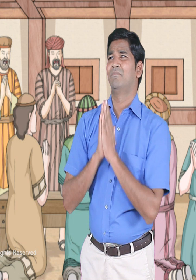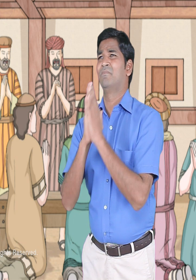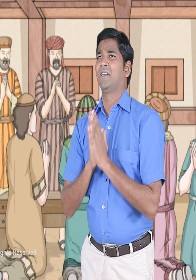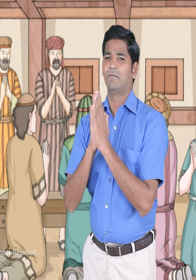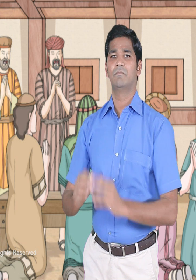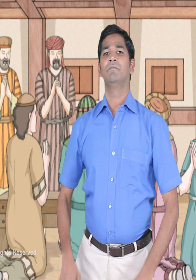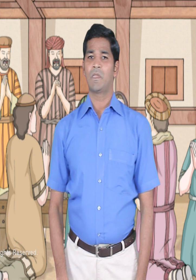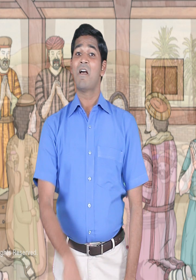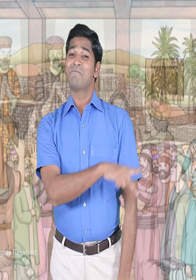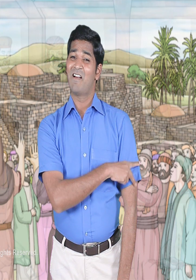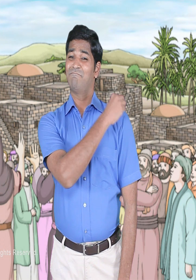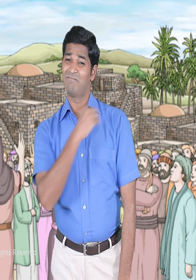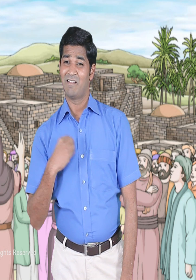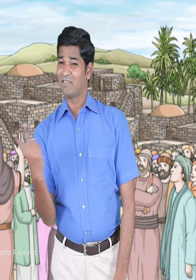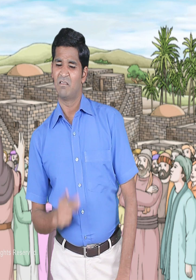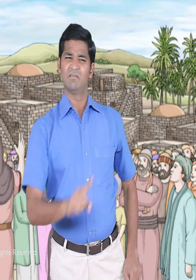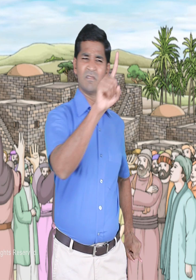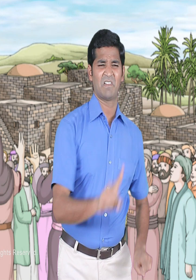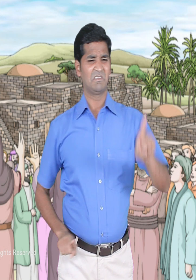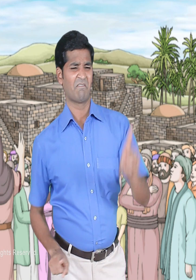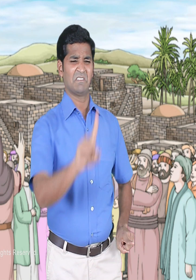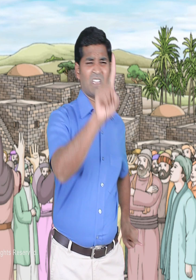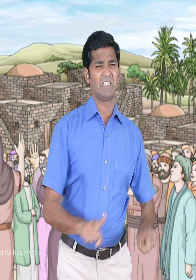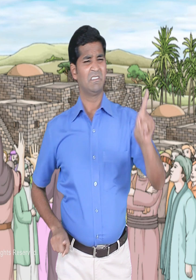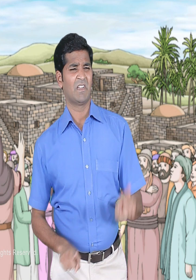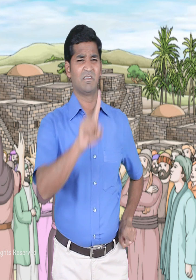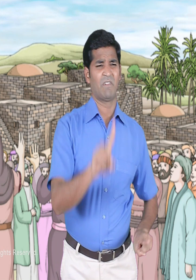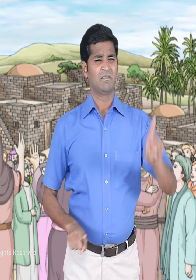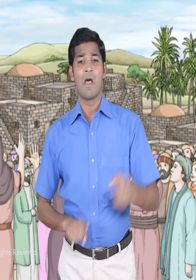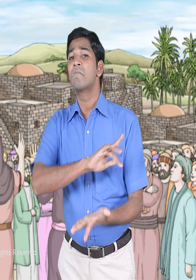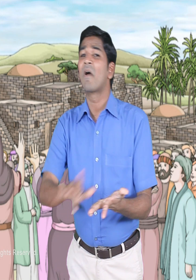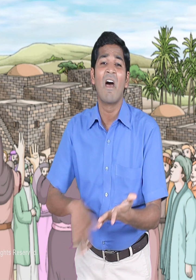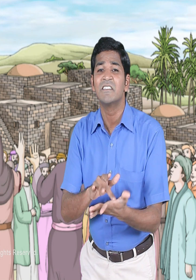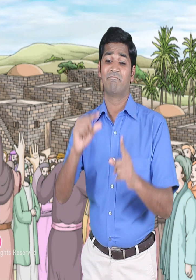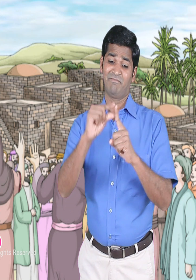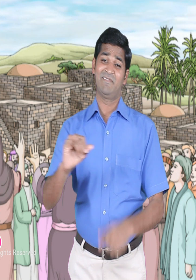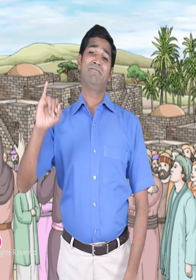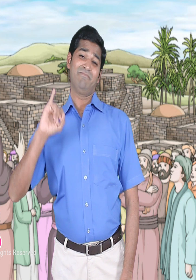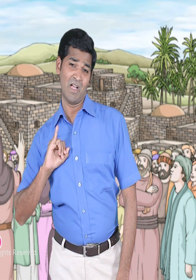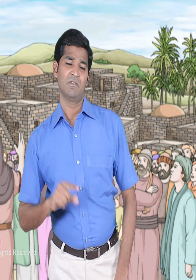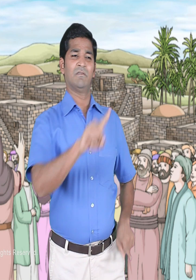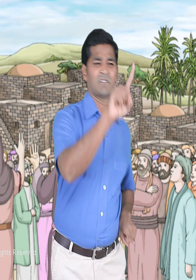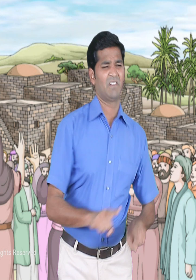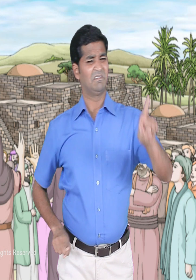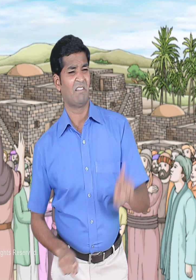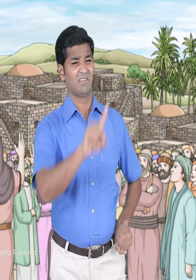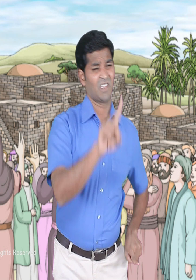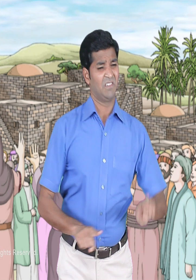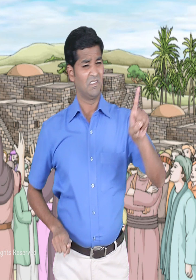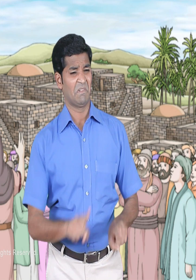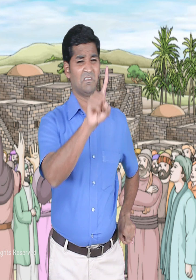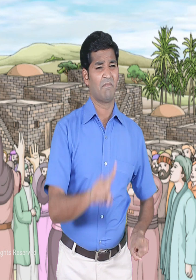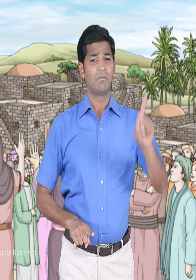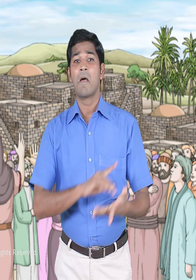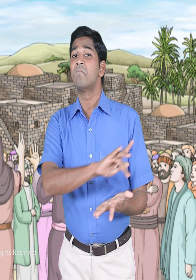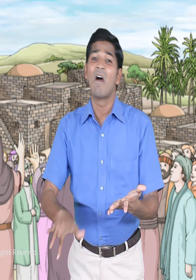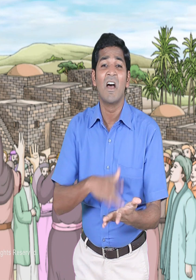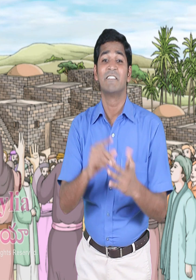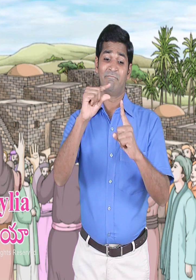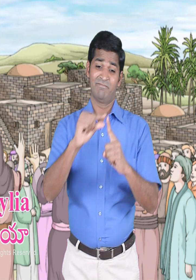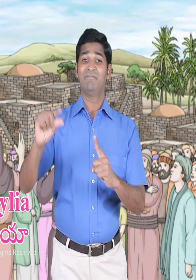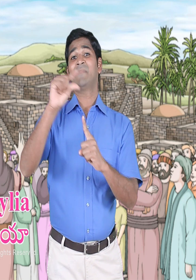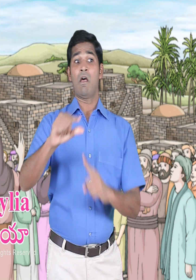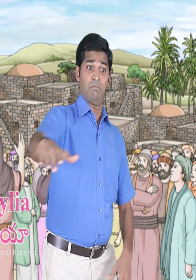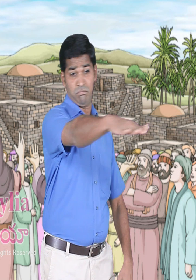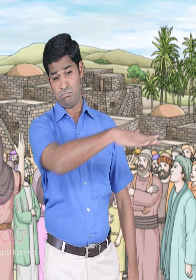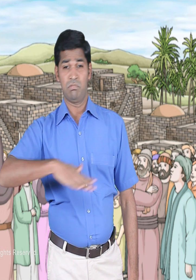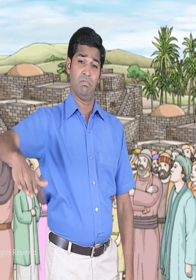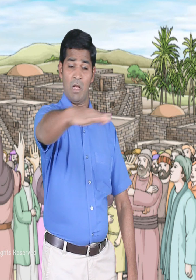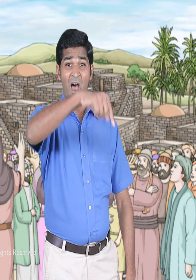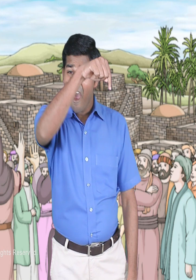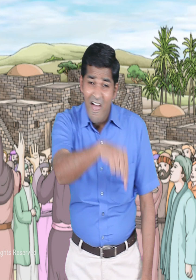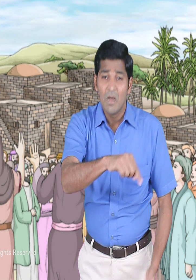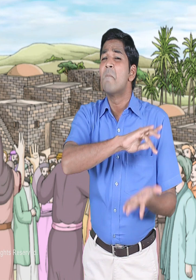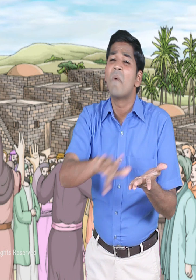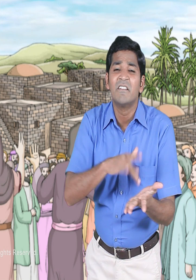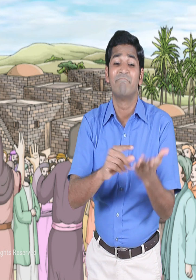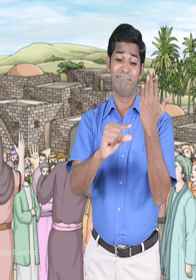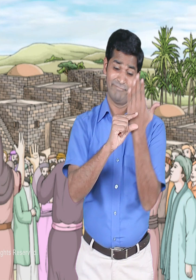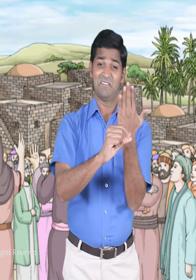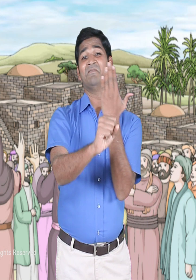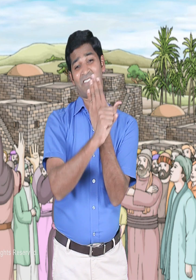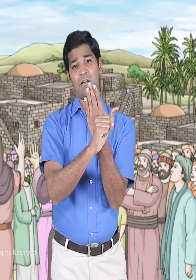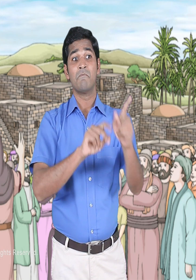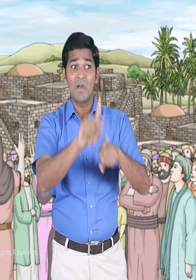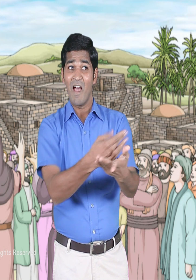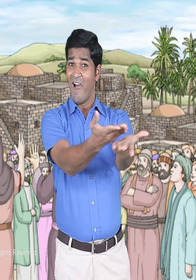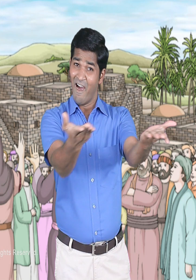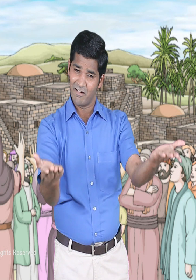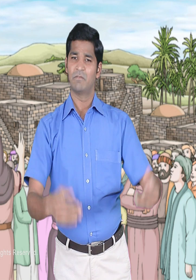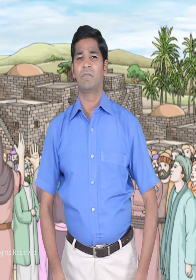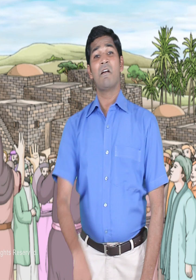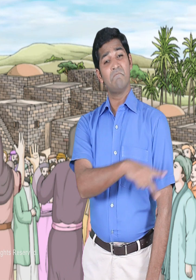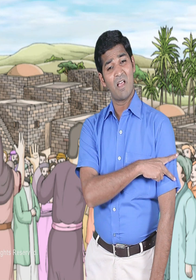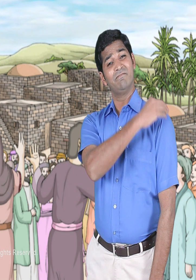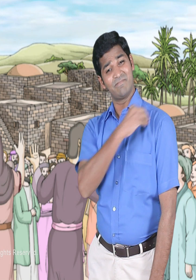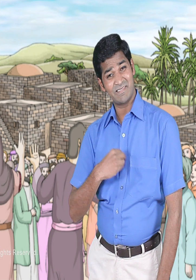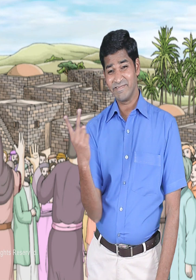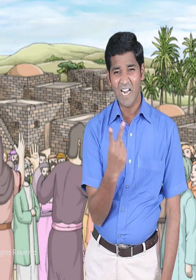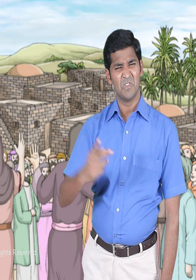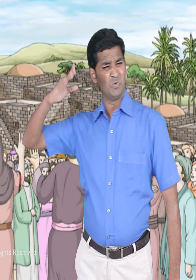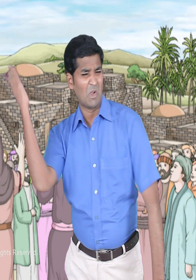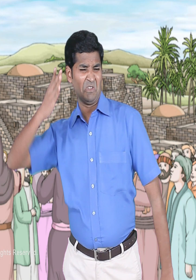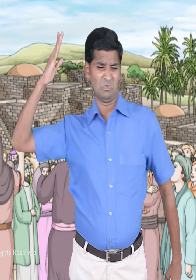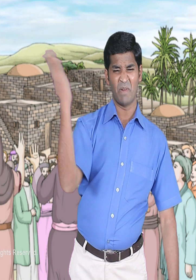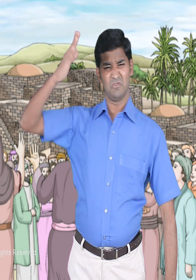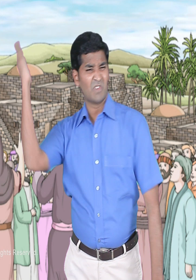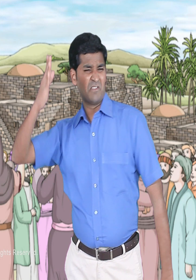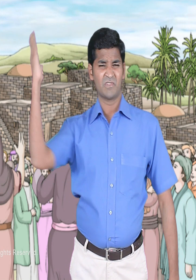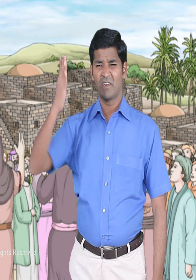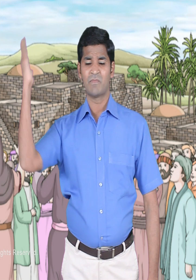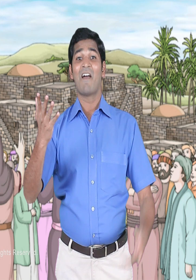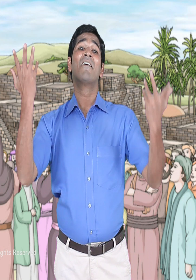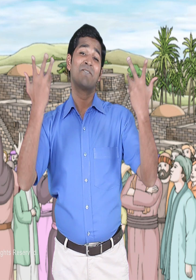After passing through Pisidia, they came to Pamphylia.